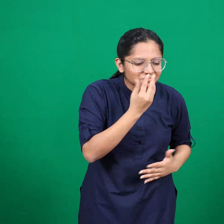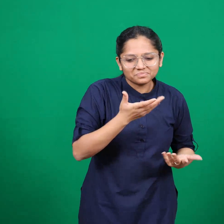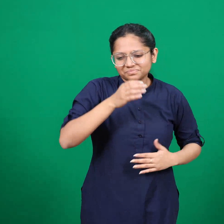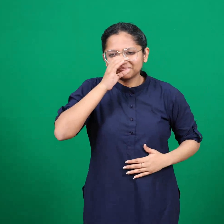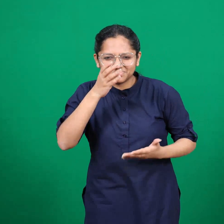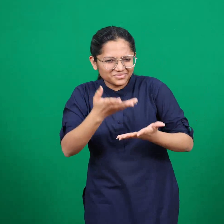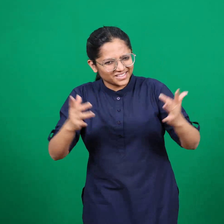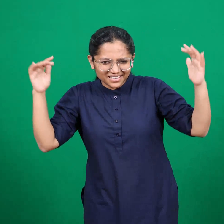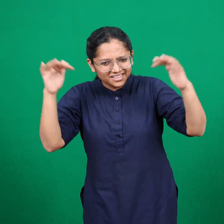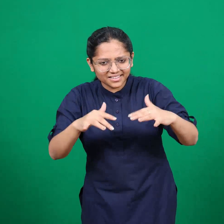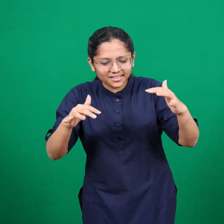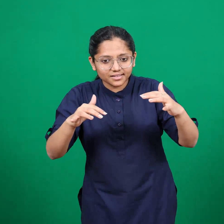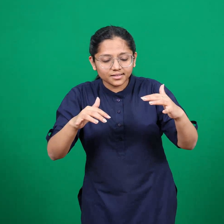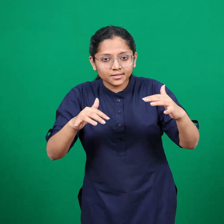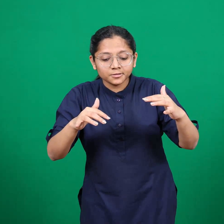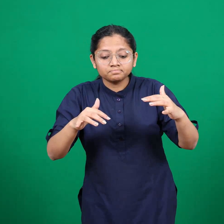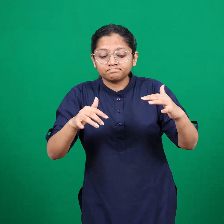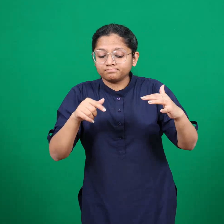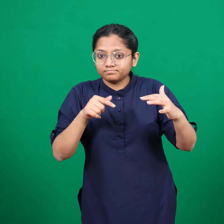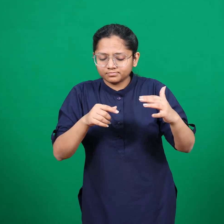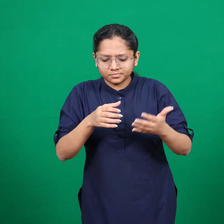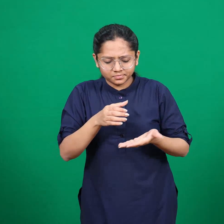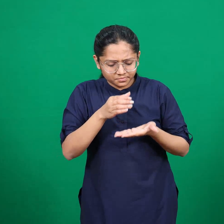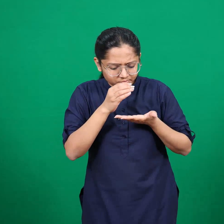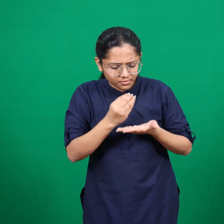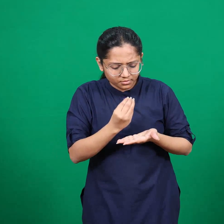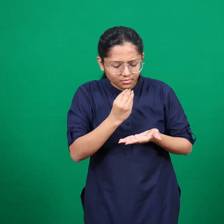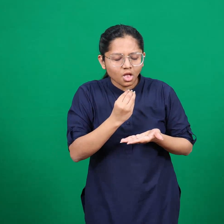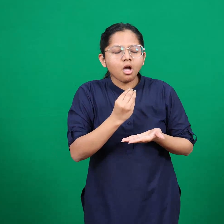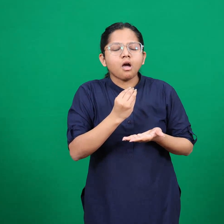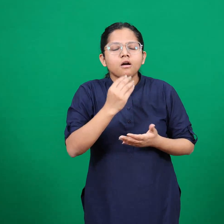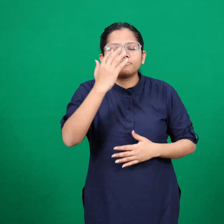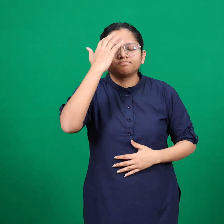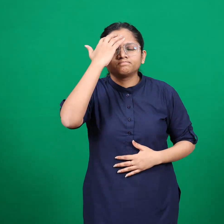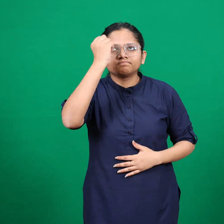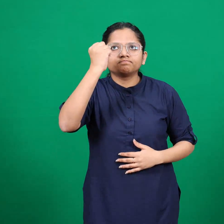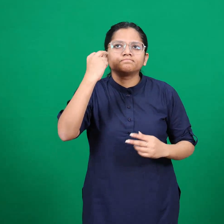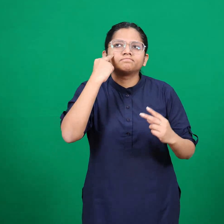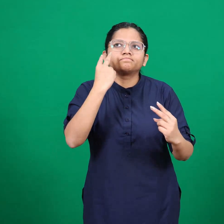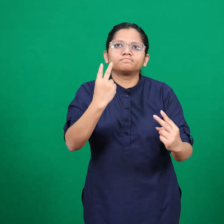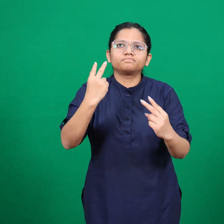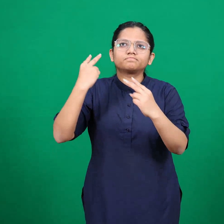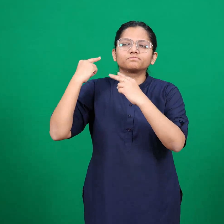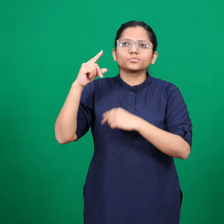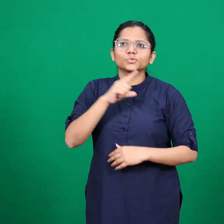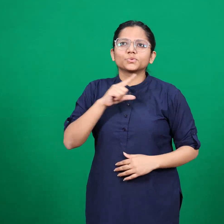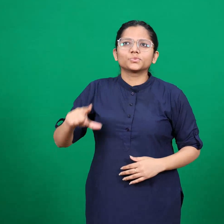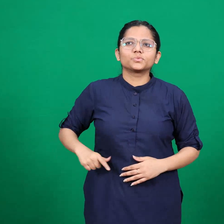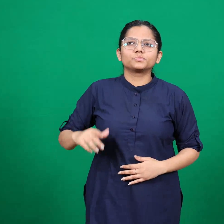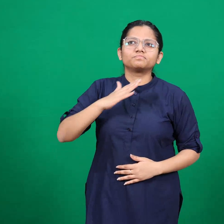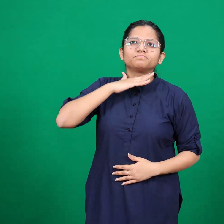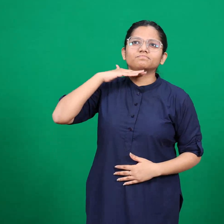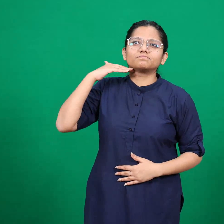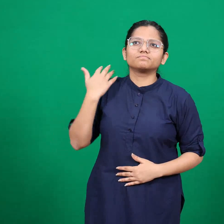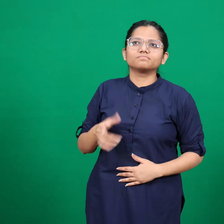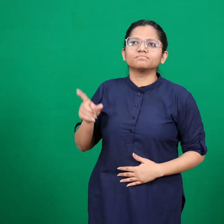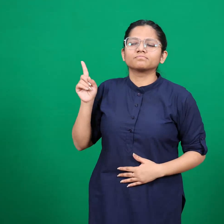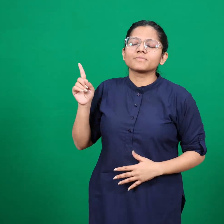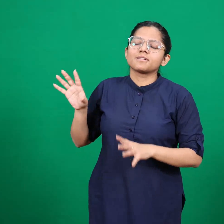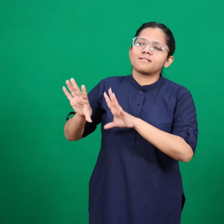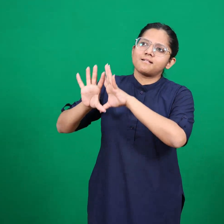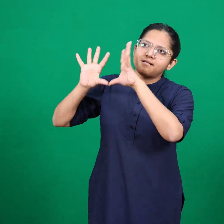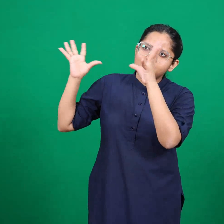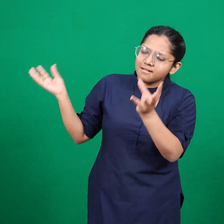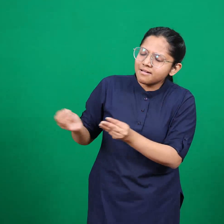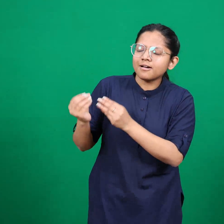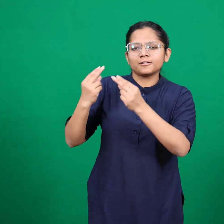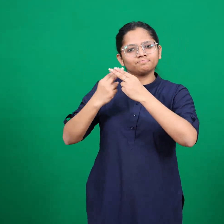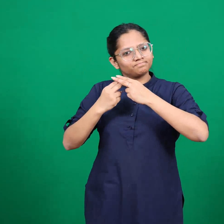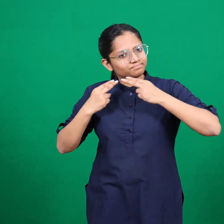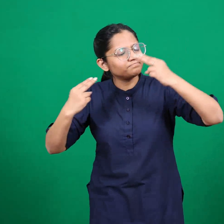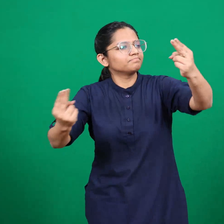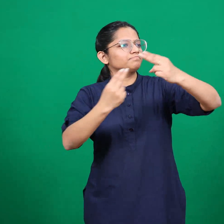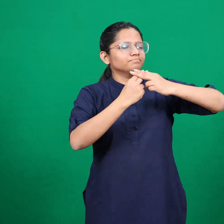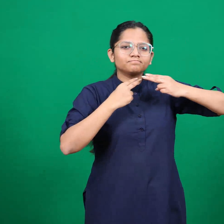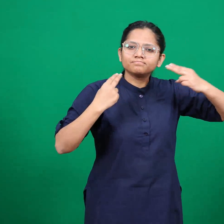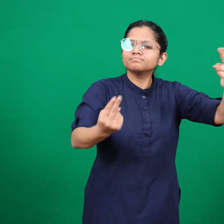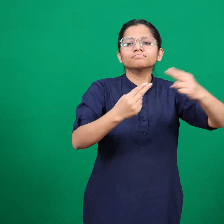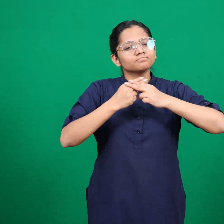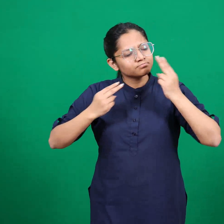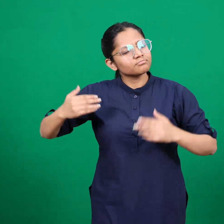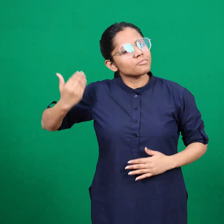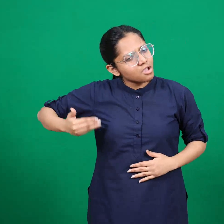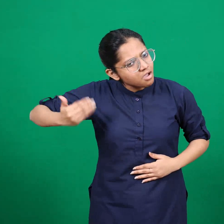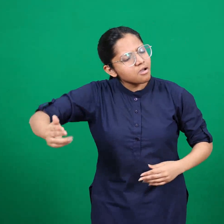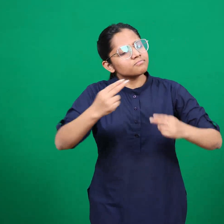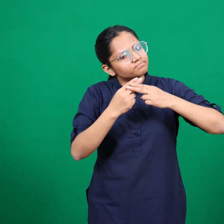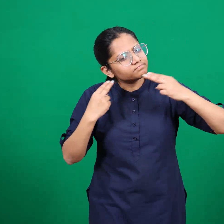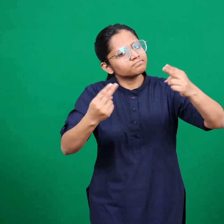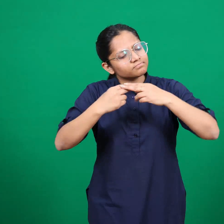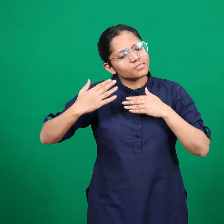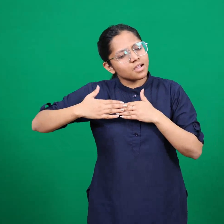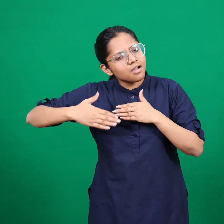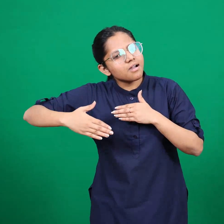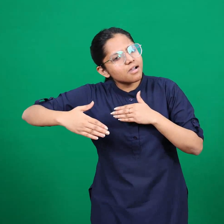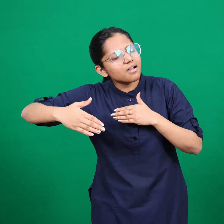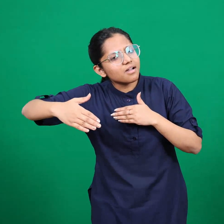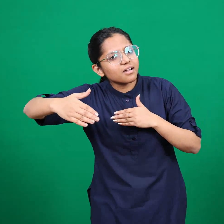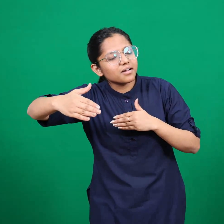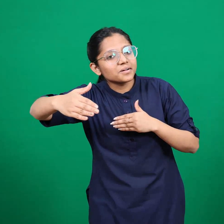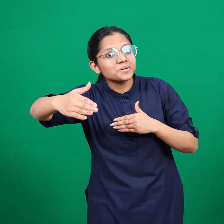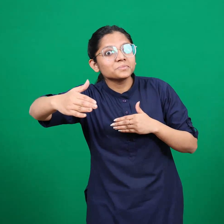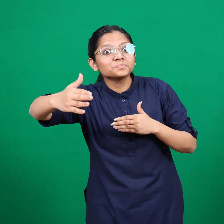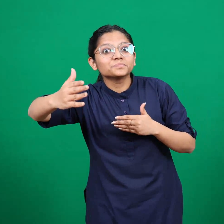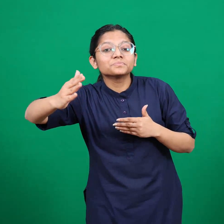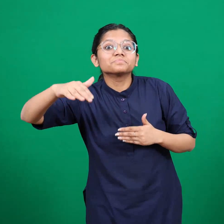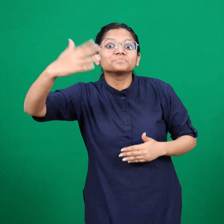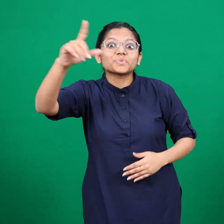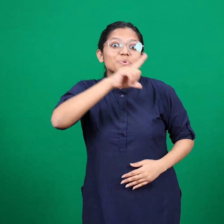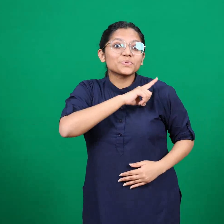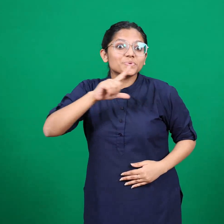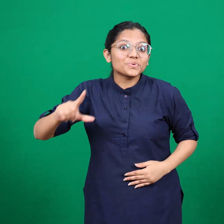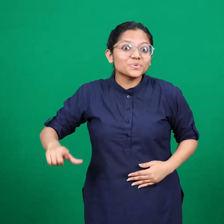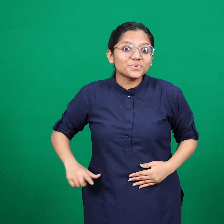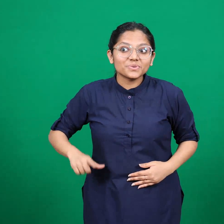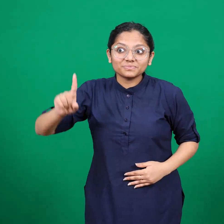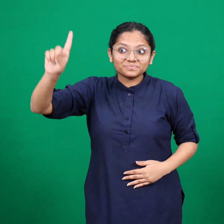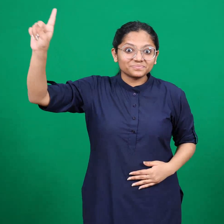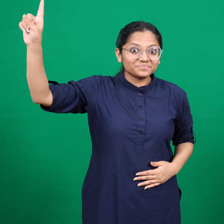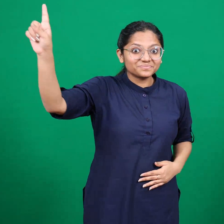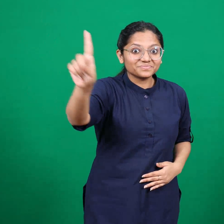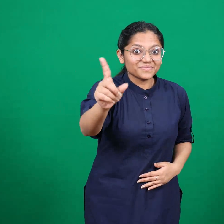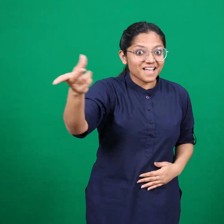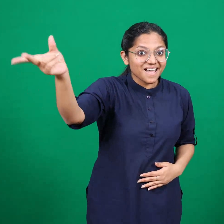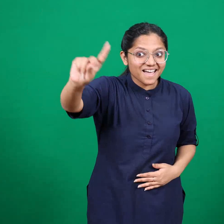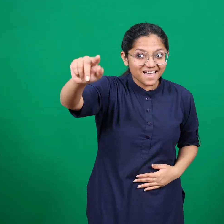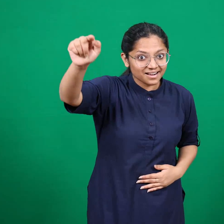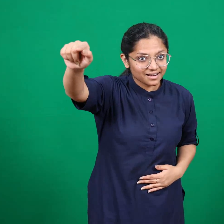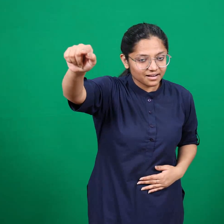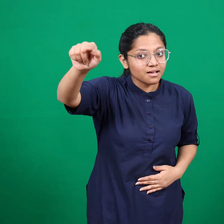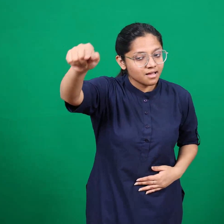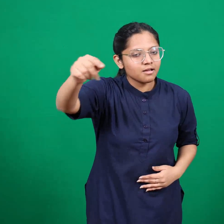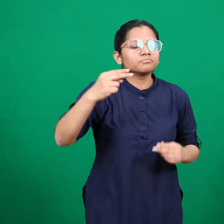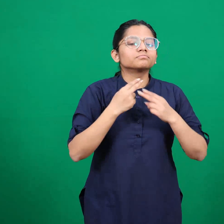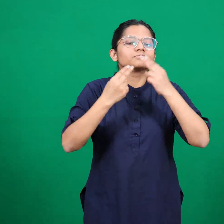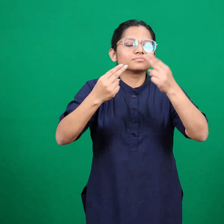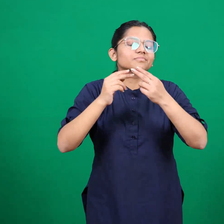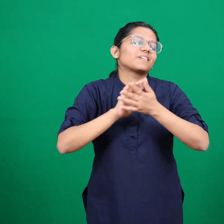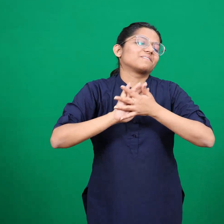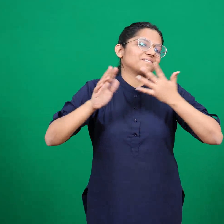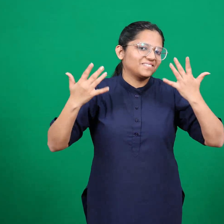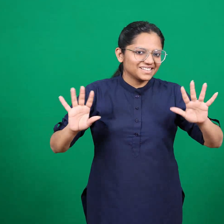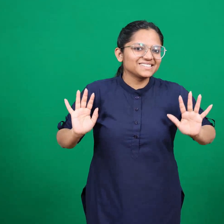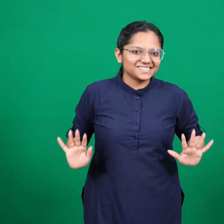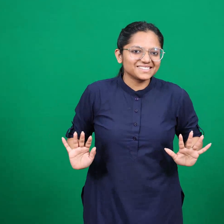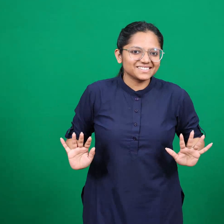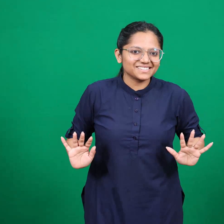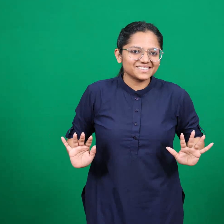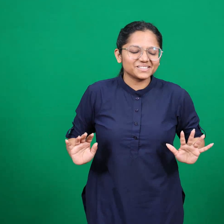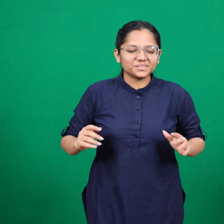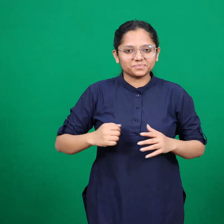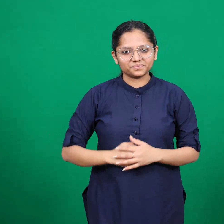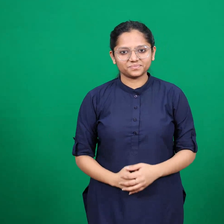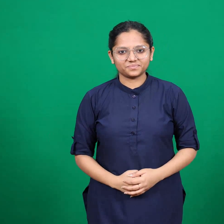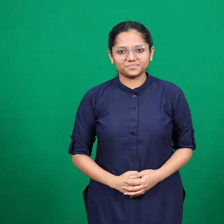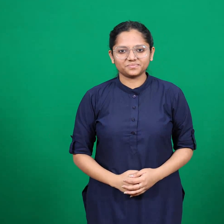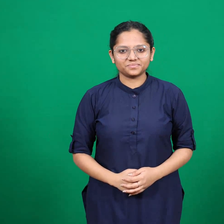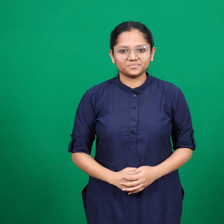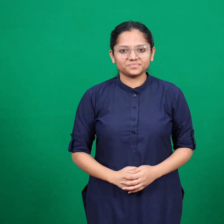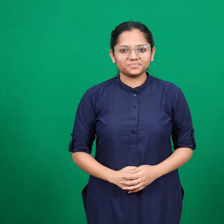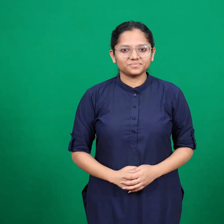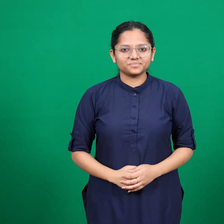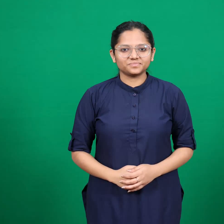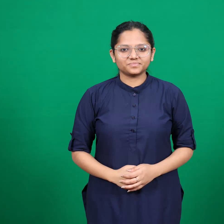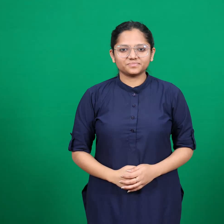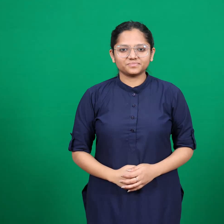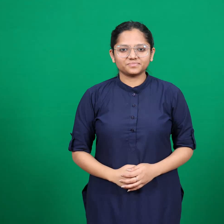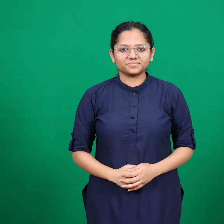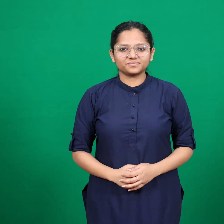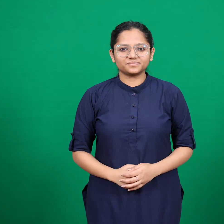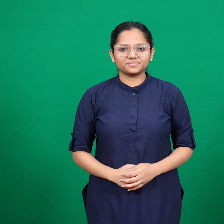For as often as you eat this bread and drink this cup, you proclaim the Lord ' s death until He comes.